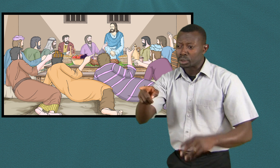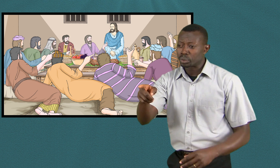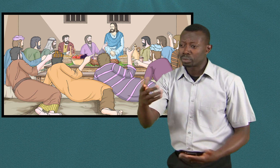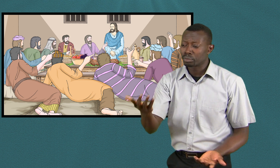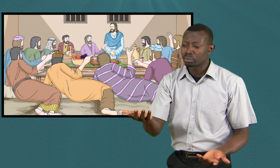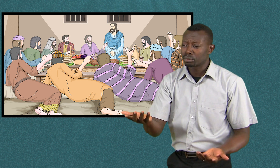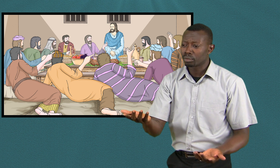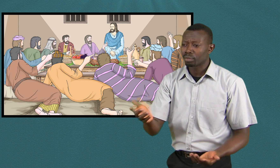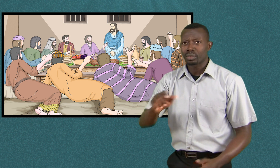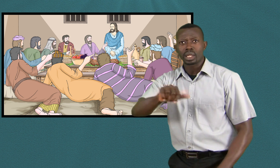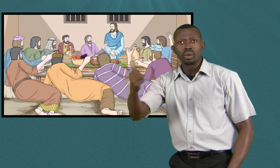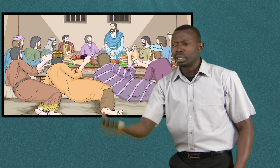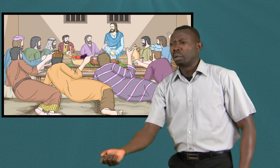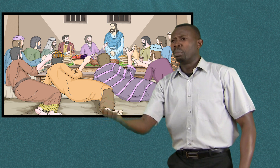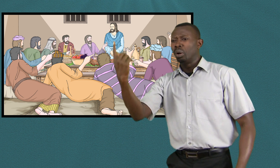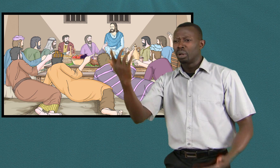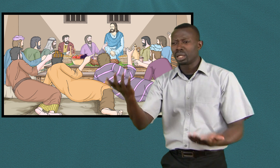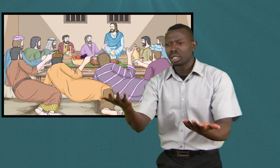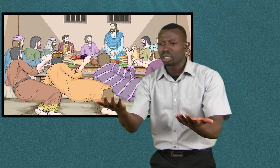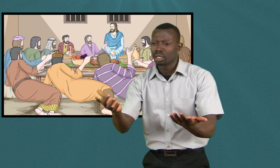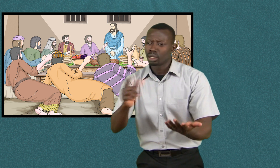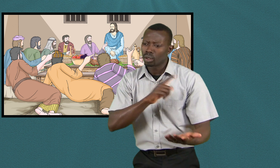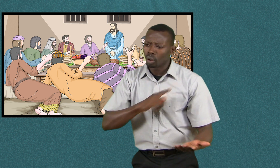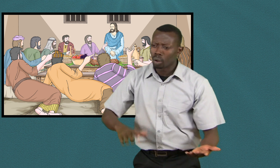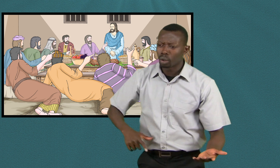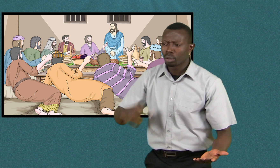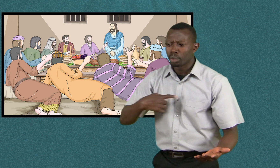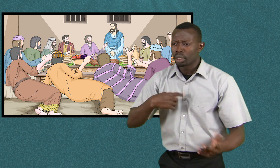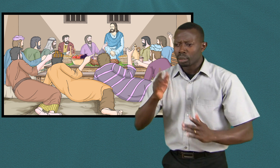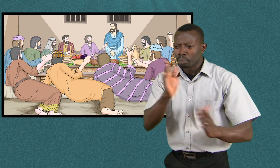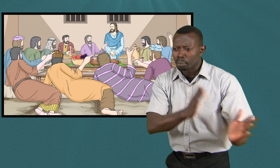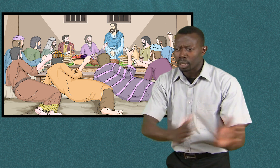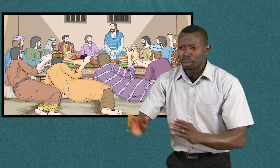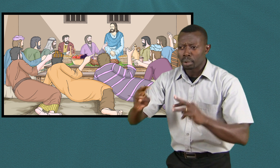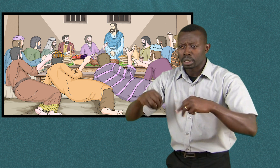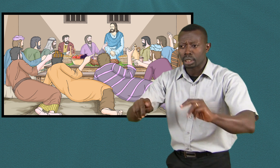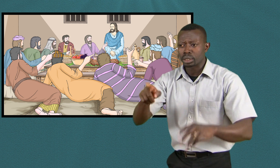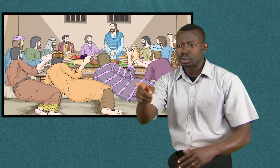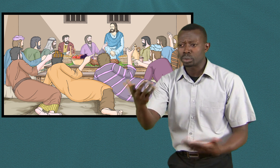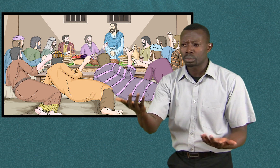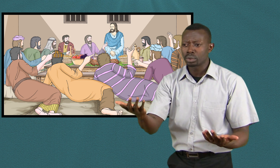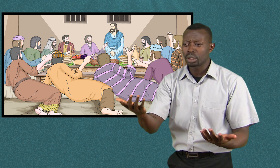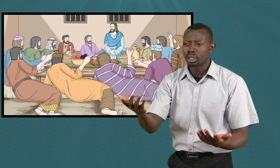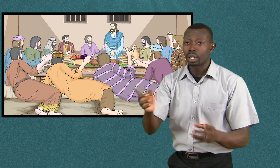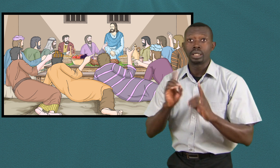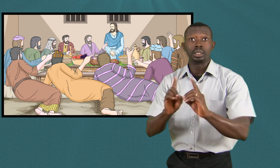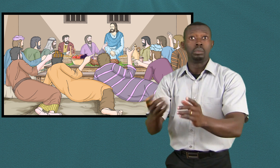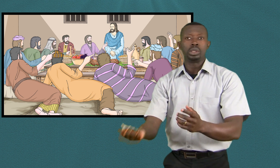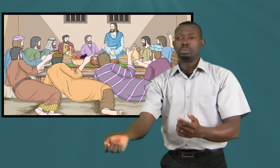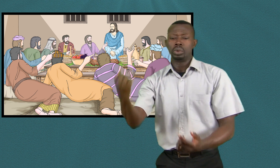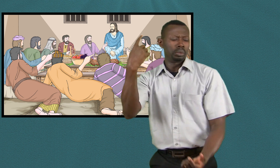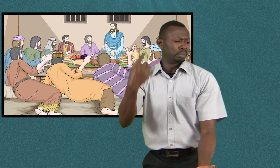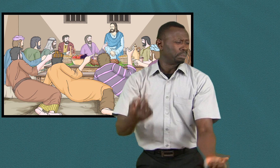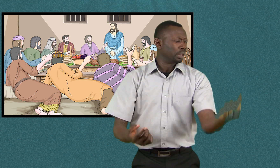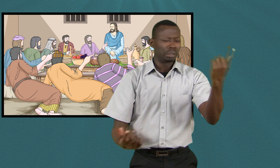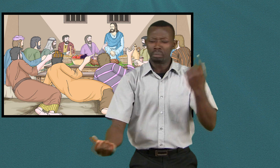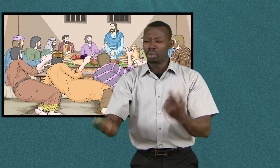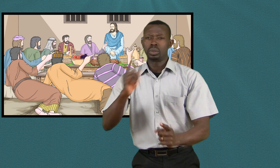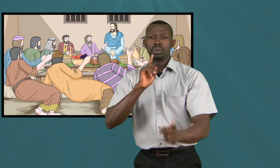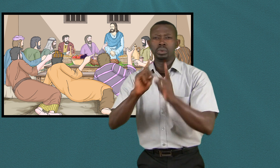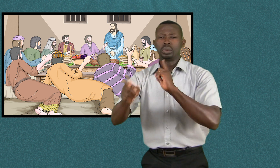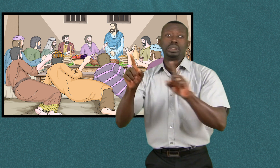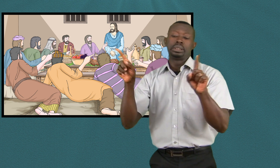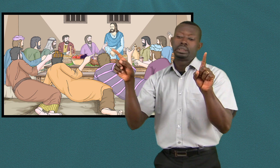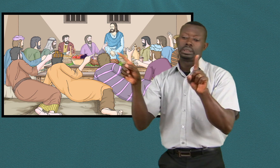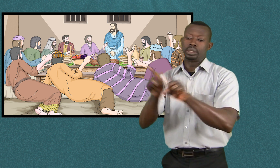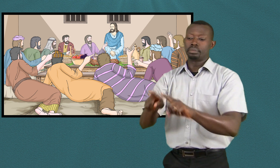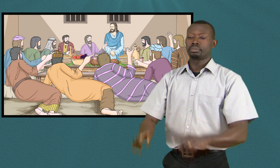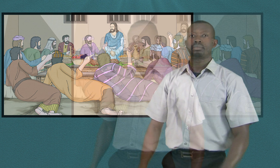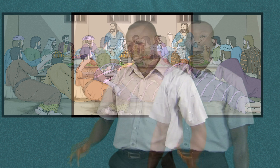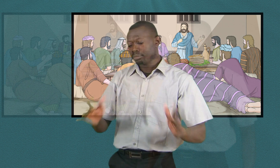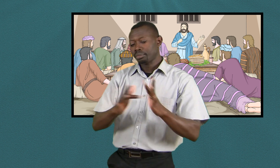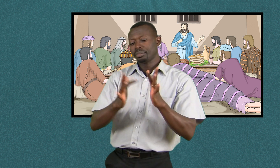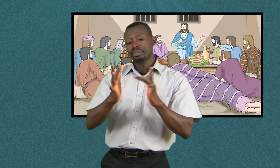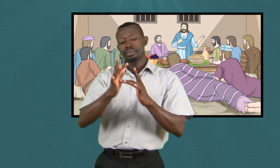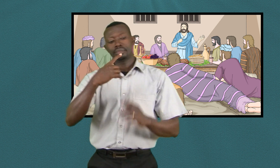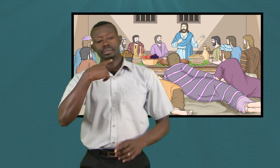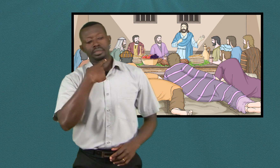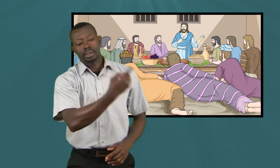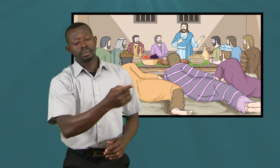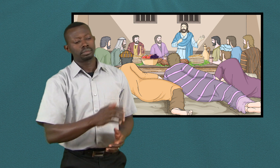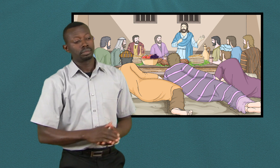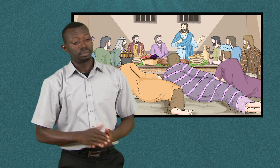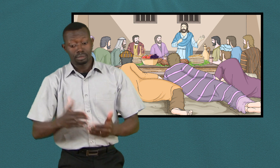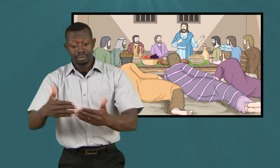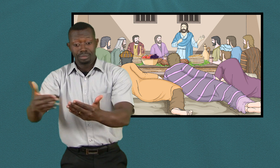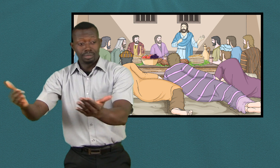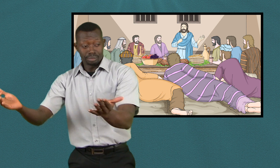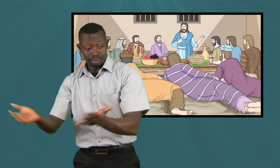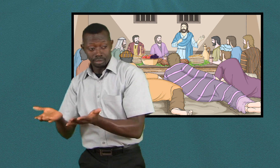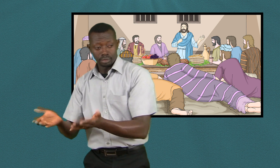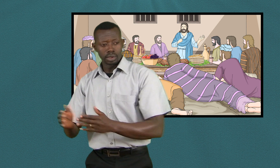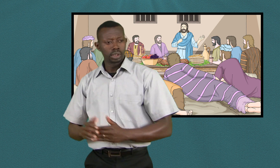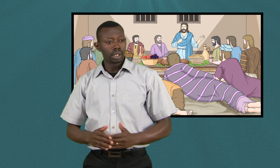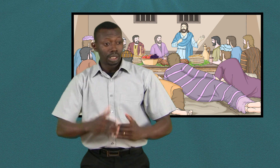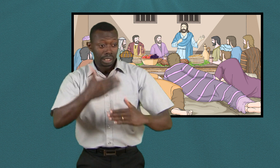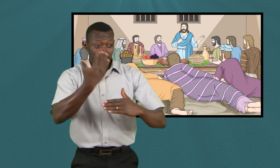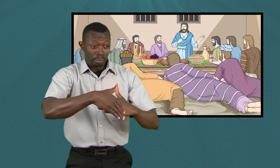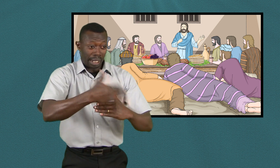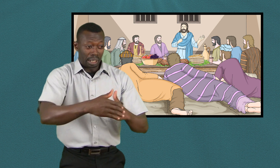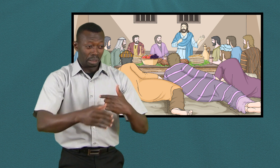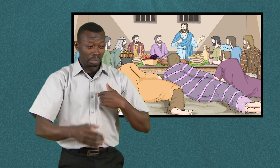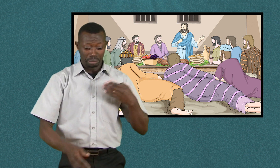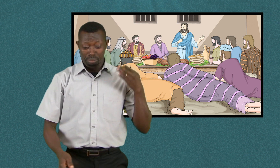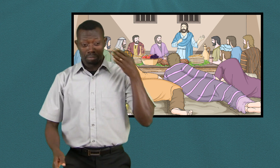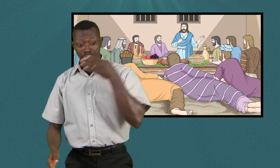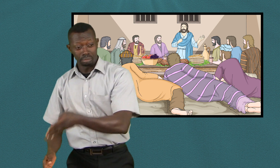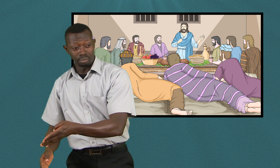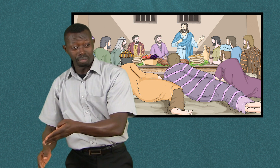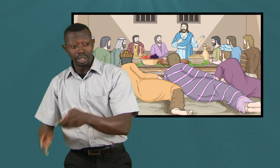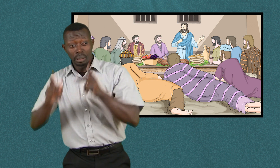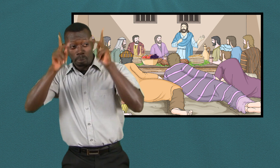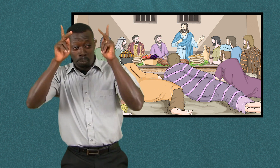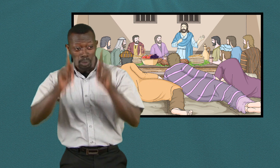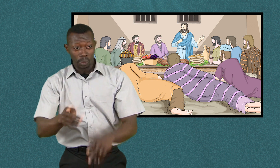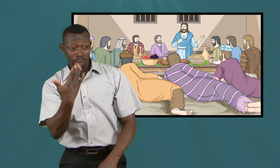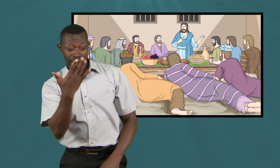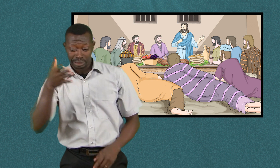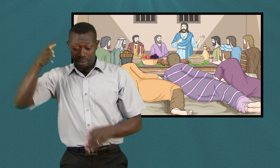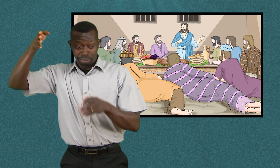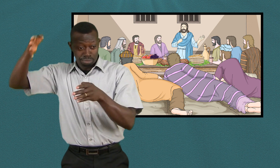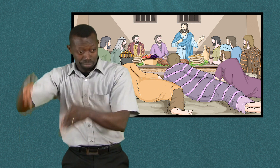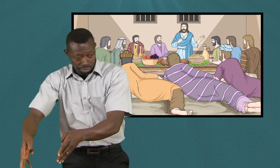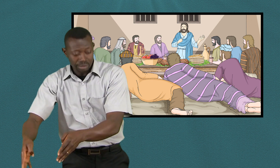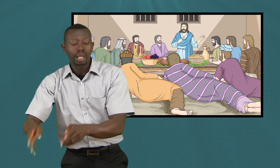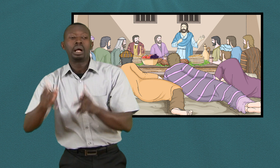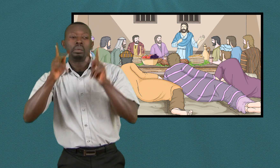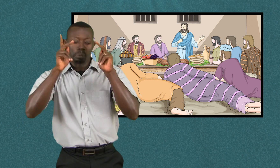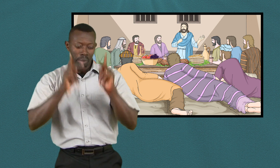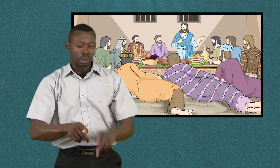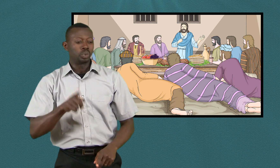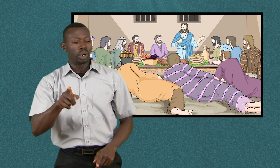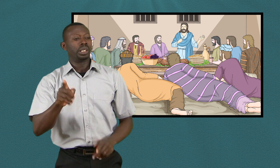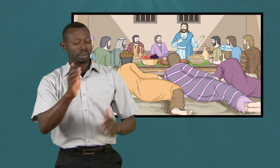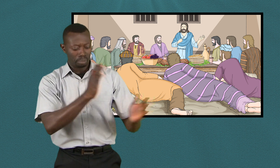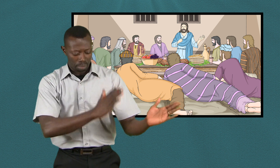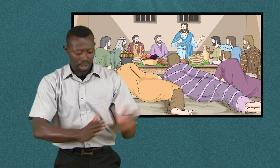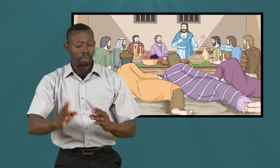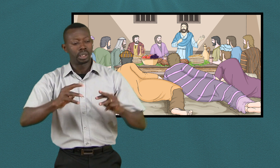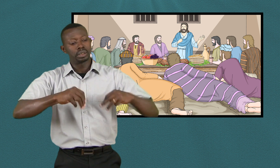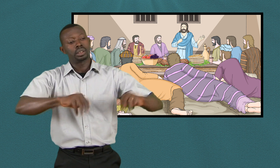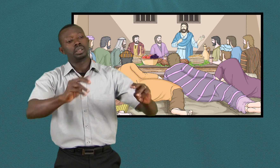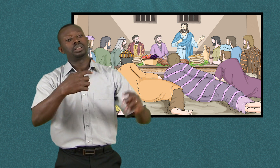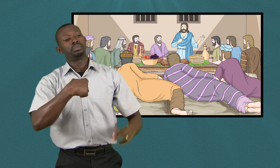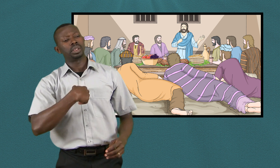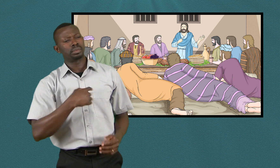Jesus answered, “The one who has dipped his hand into the bowl with Me will betray Me.